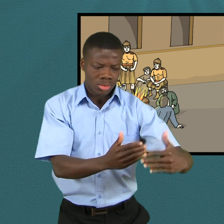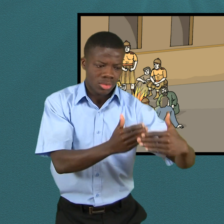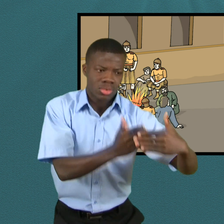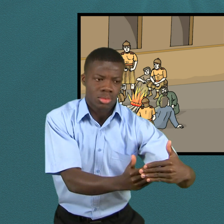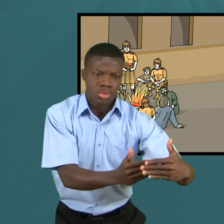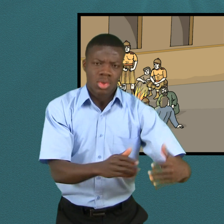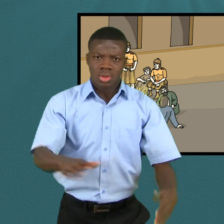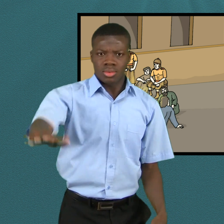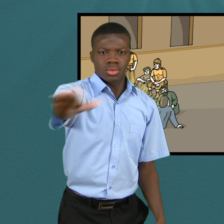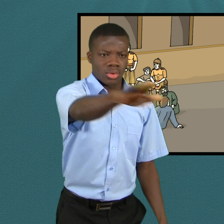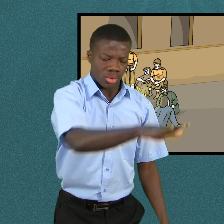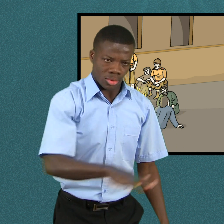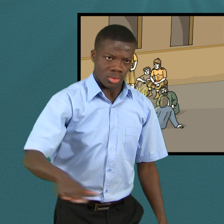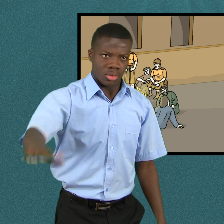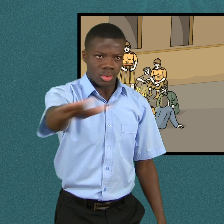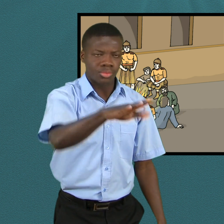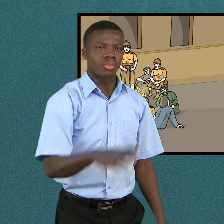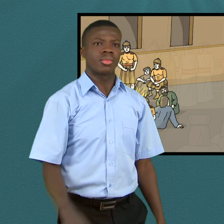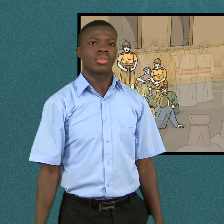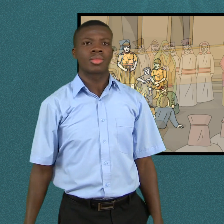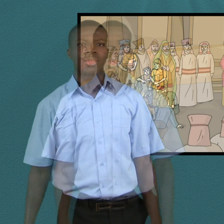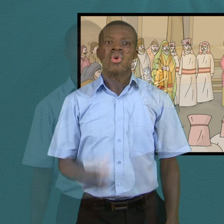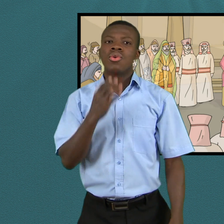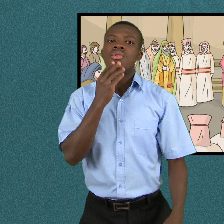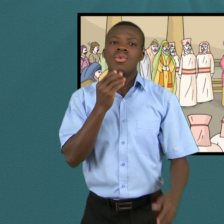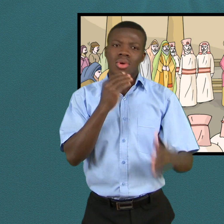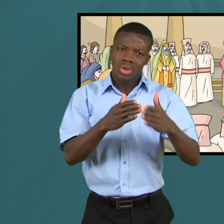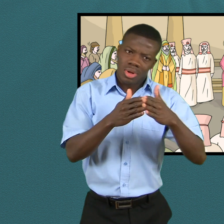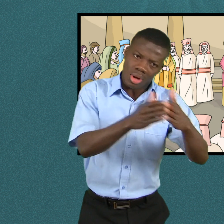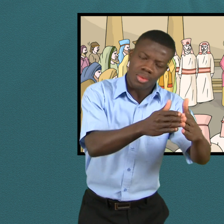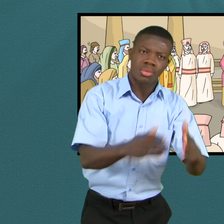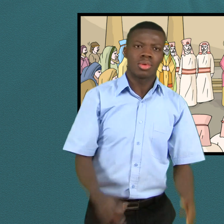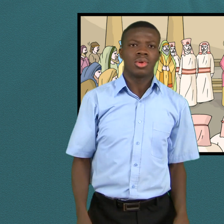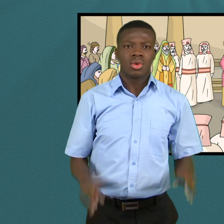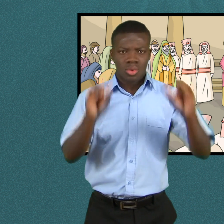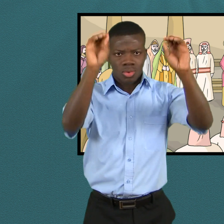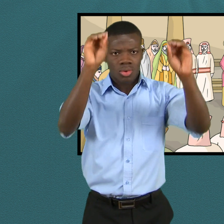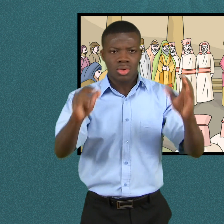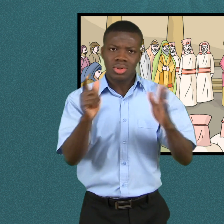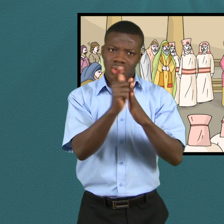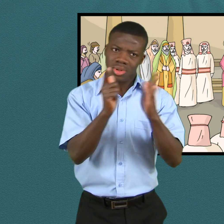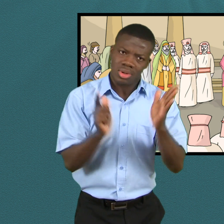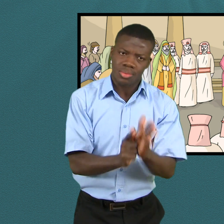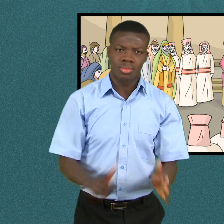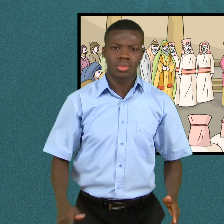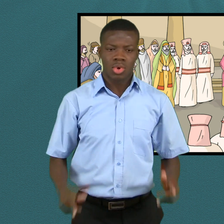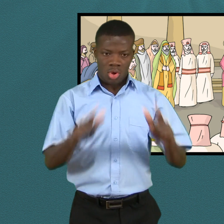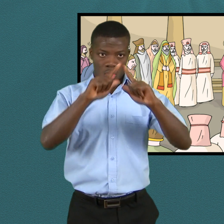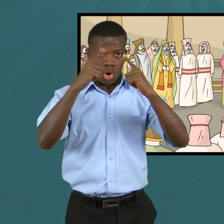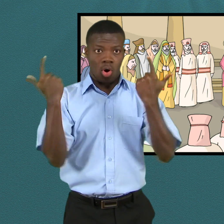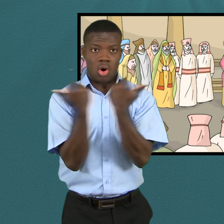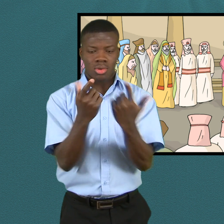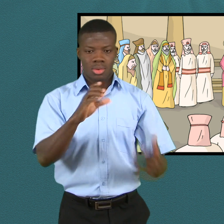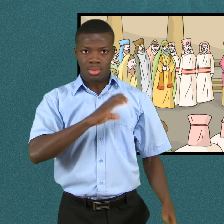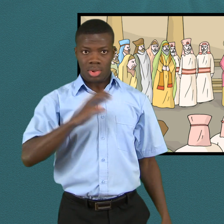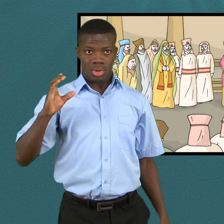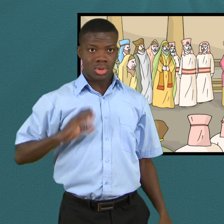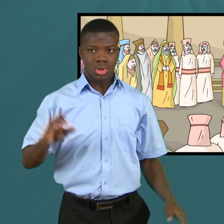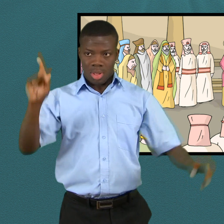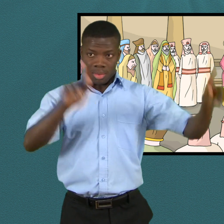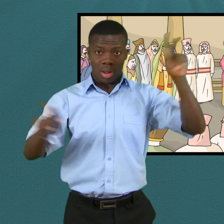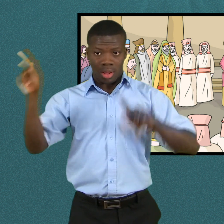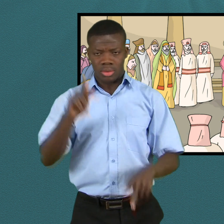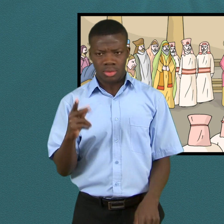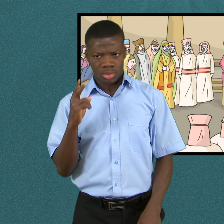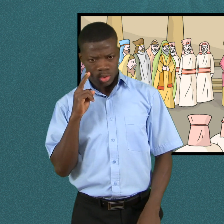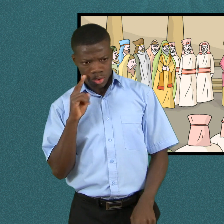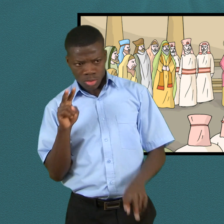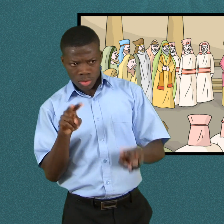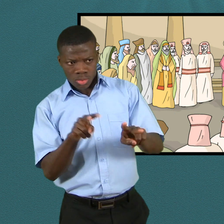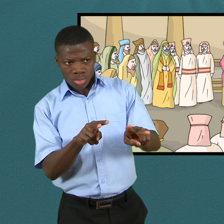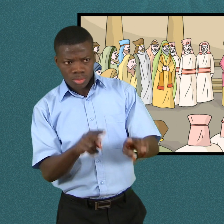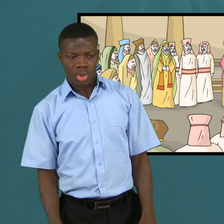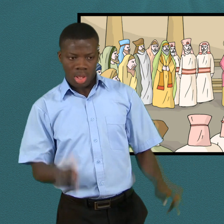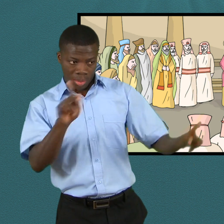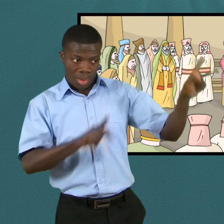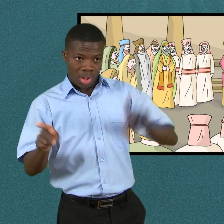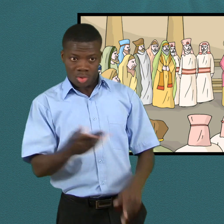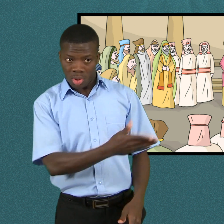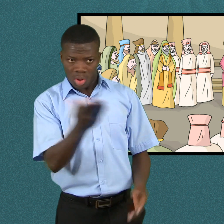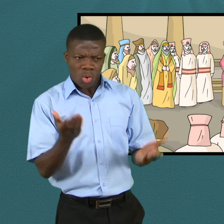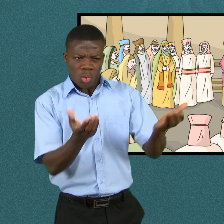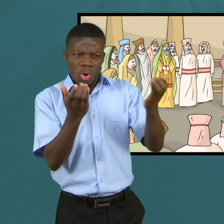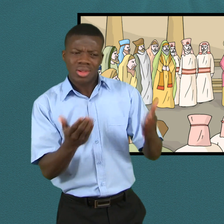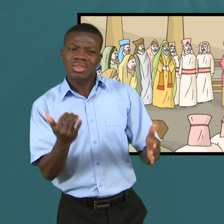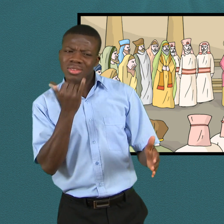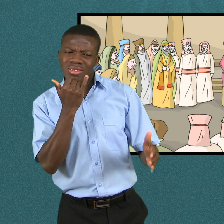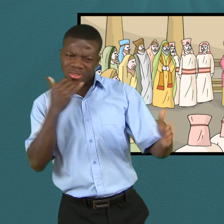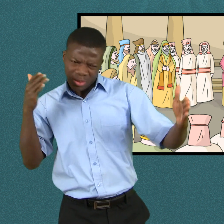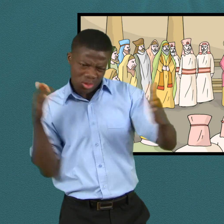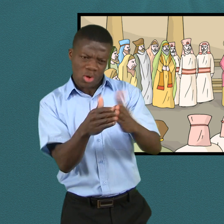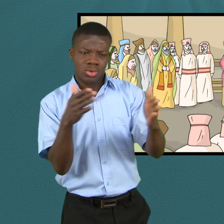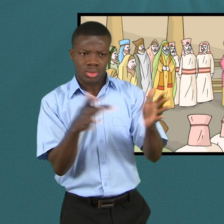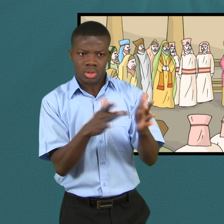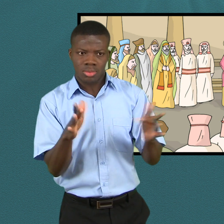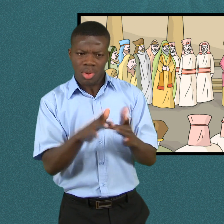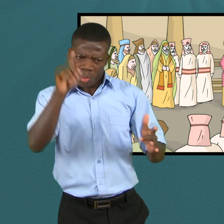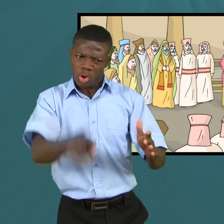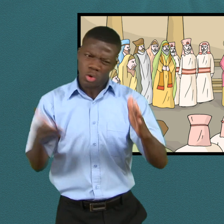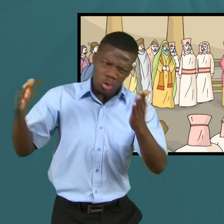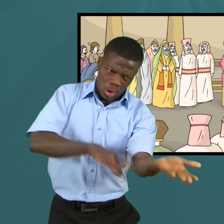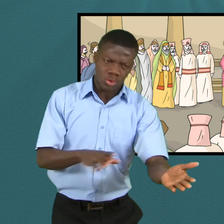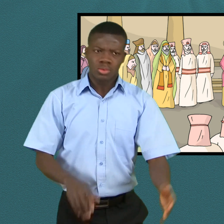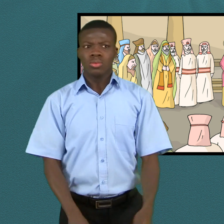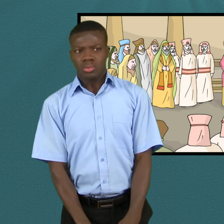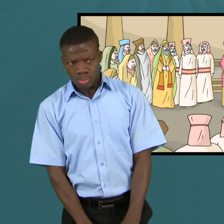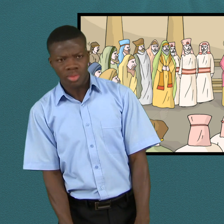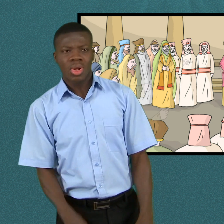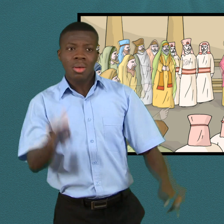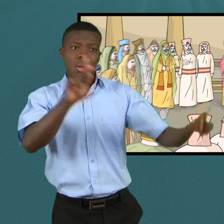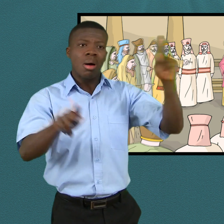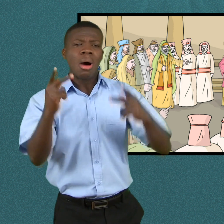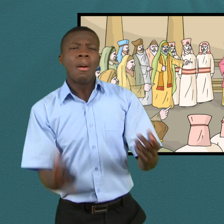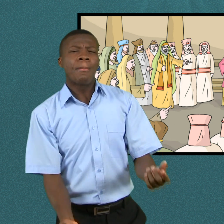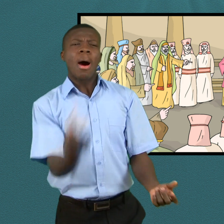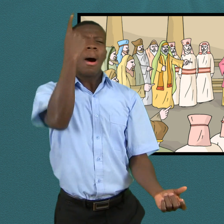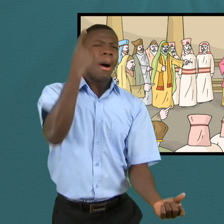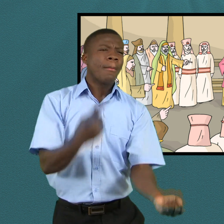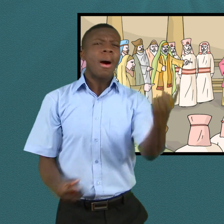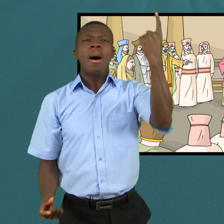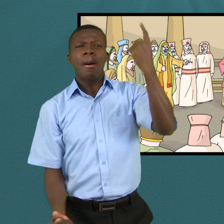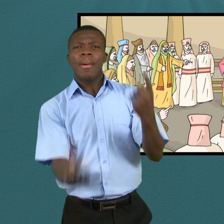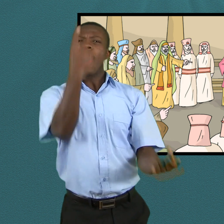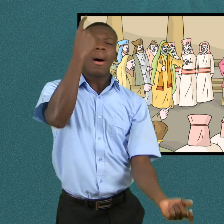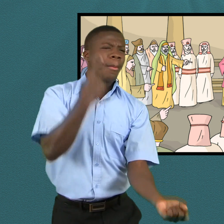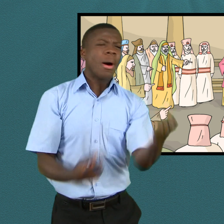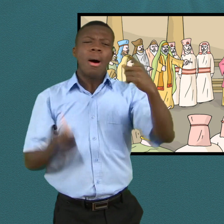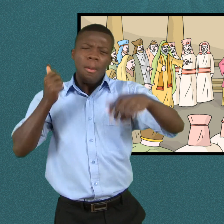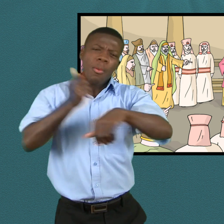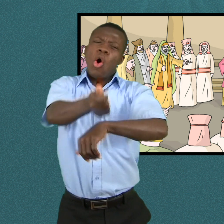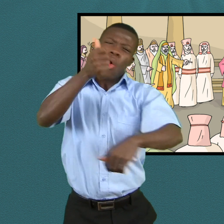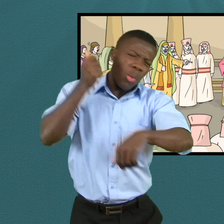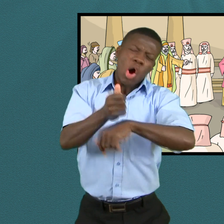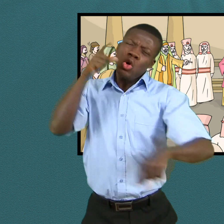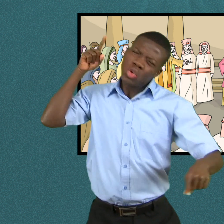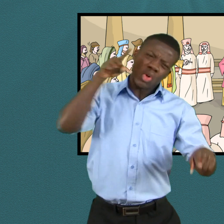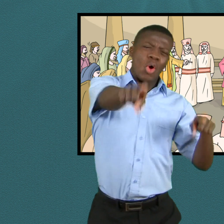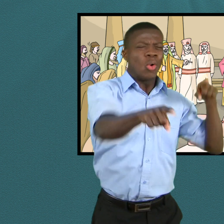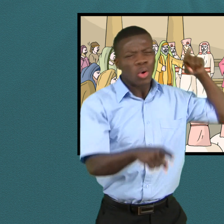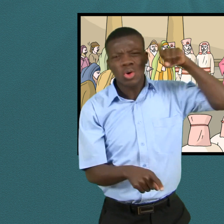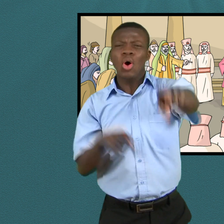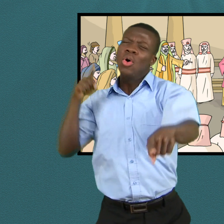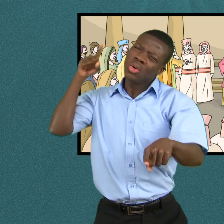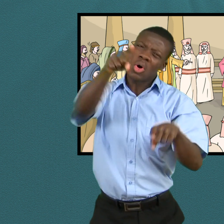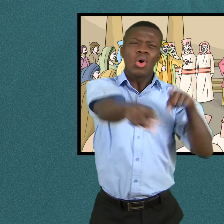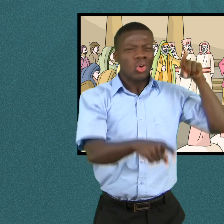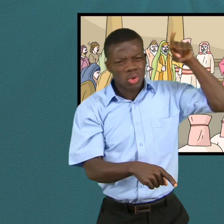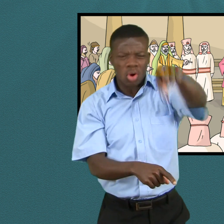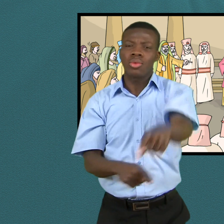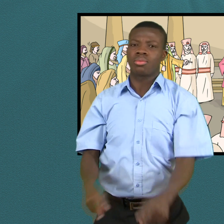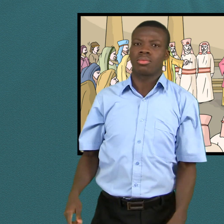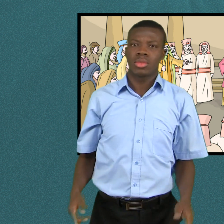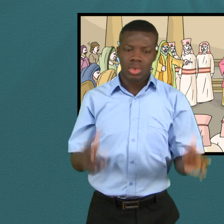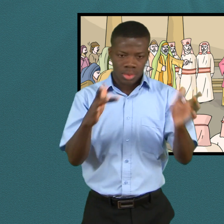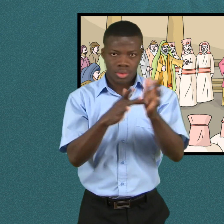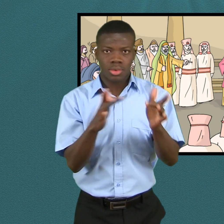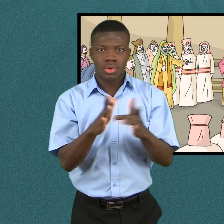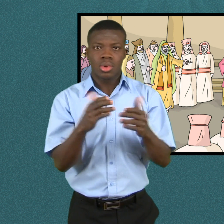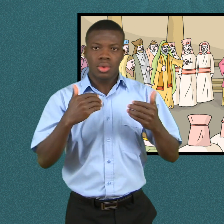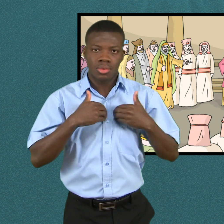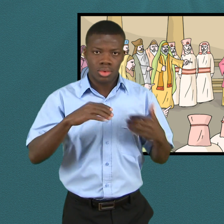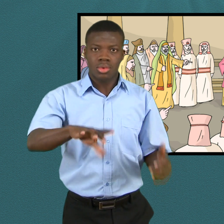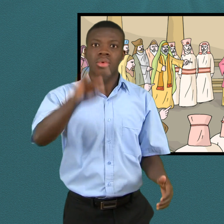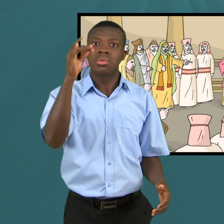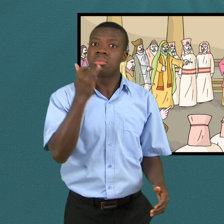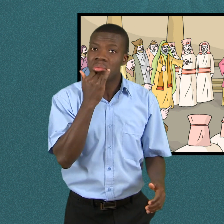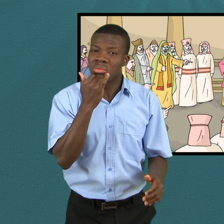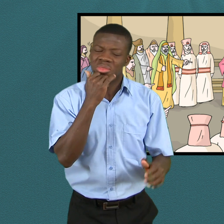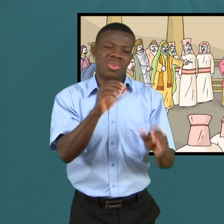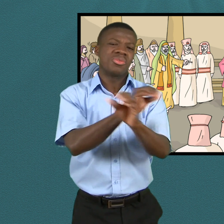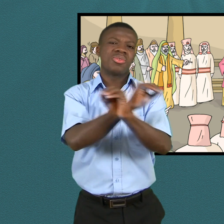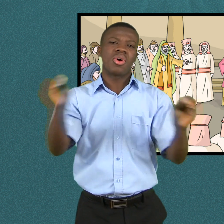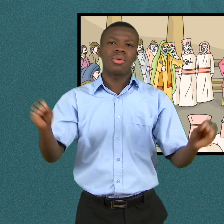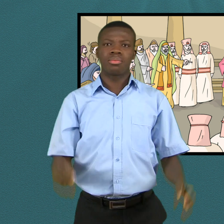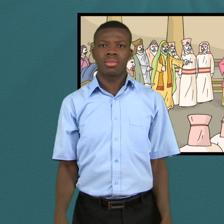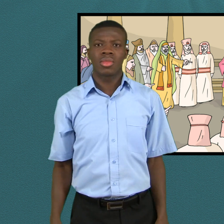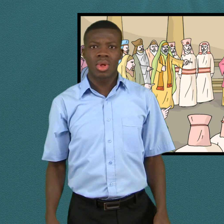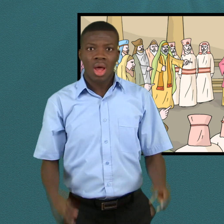Now the chief priests and the whole Sanhedrin were seeking false testimony against Jesus in order to put Him to death. But they did not find any, though many false witnesses came forward.